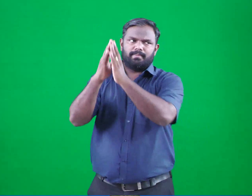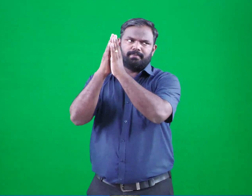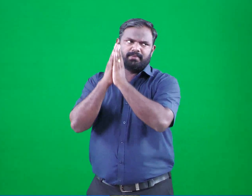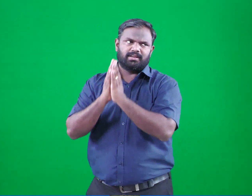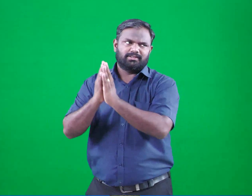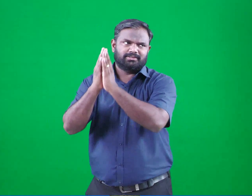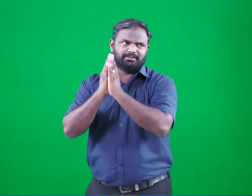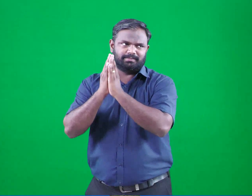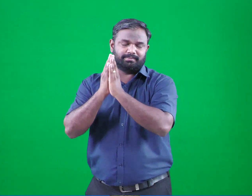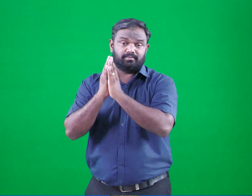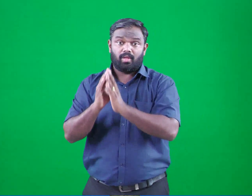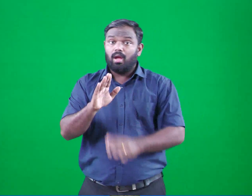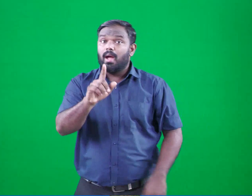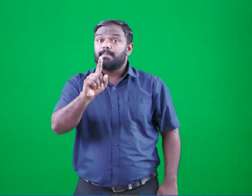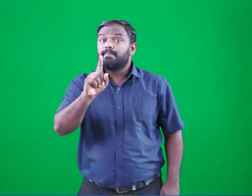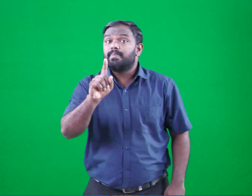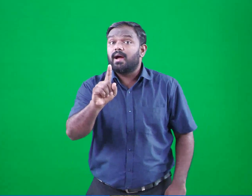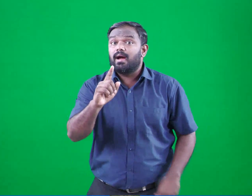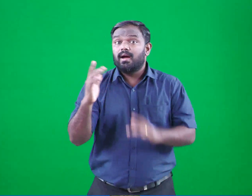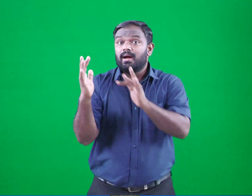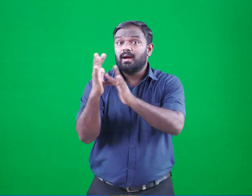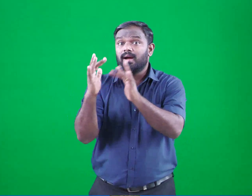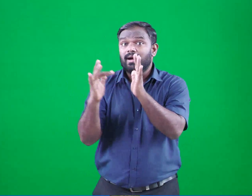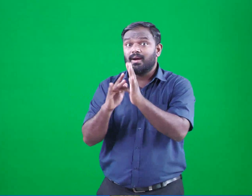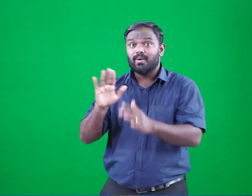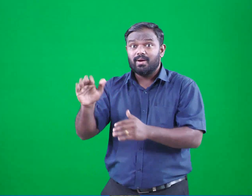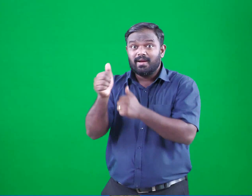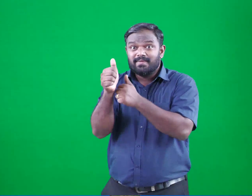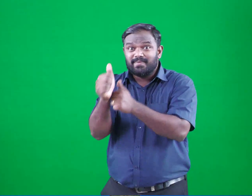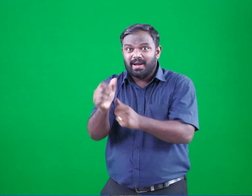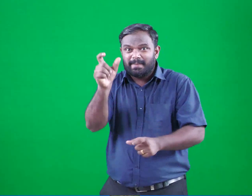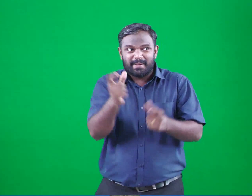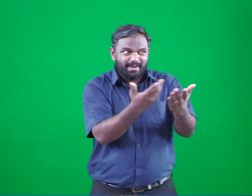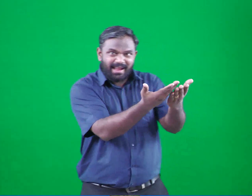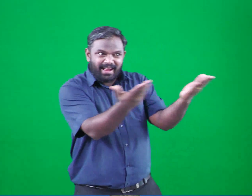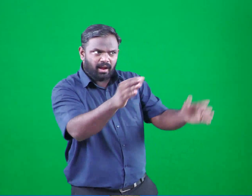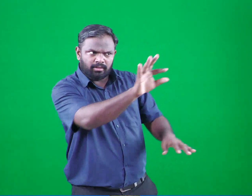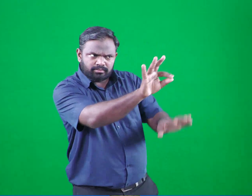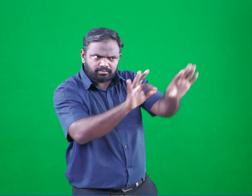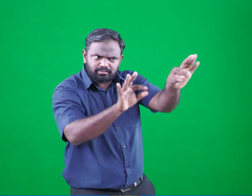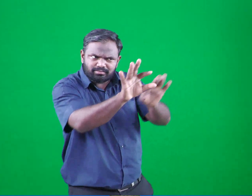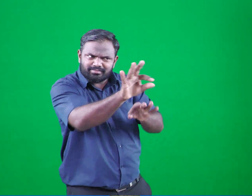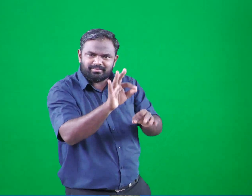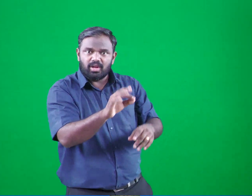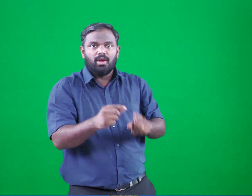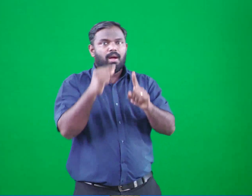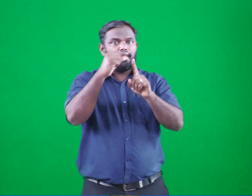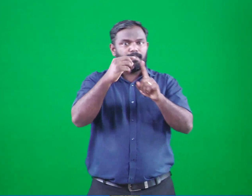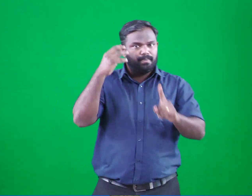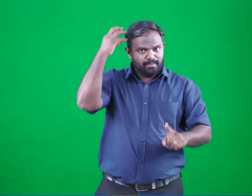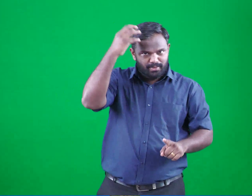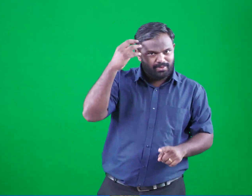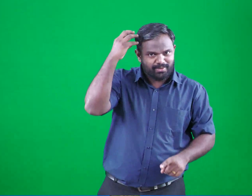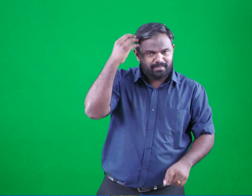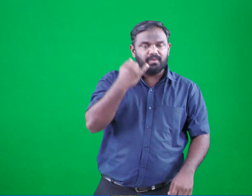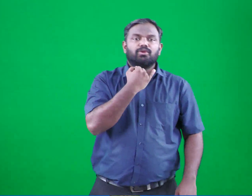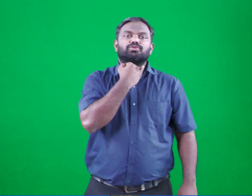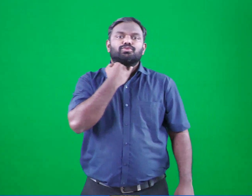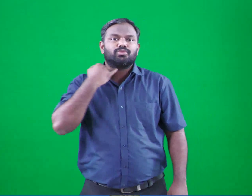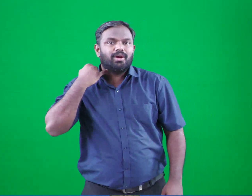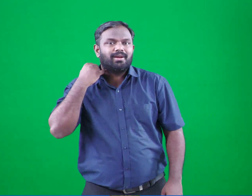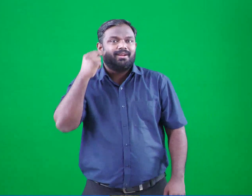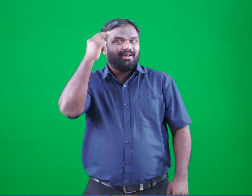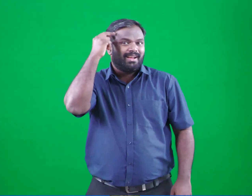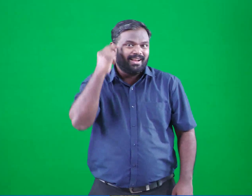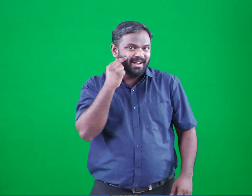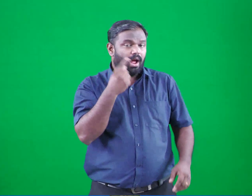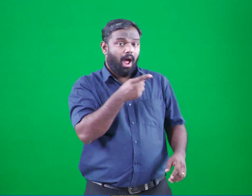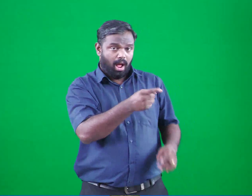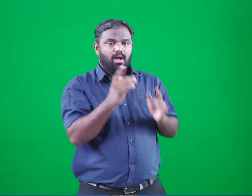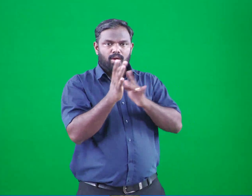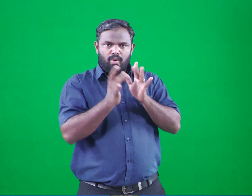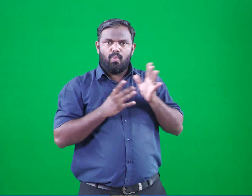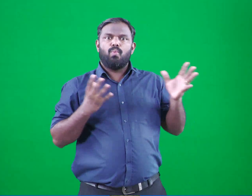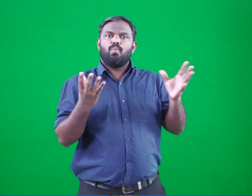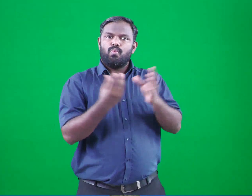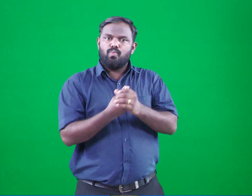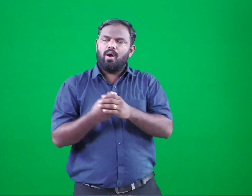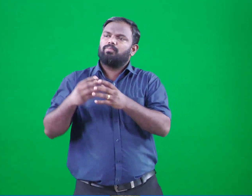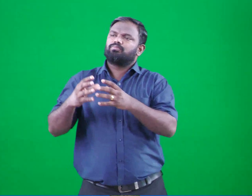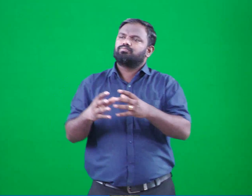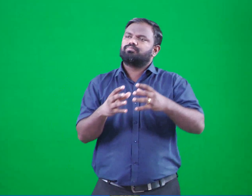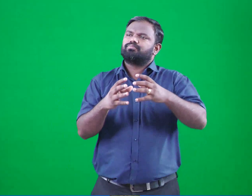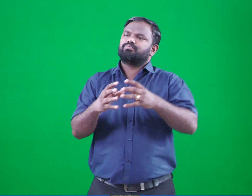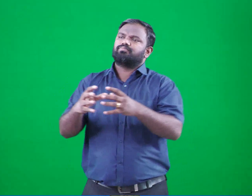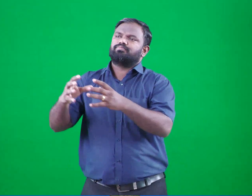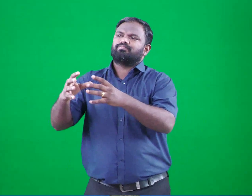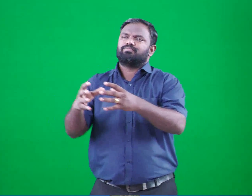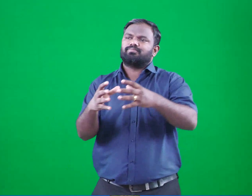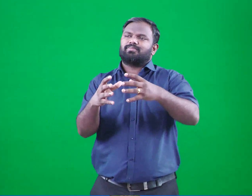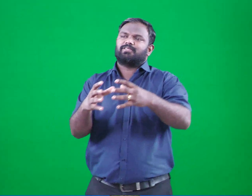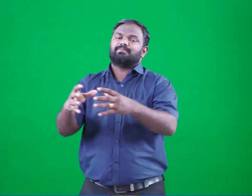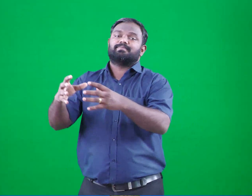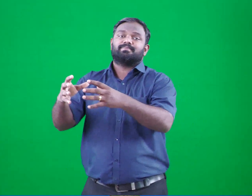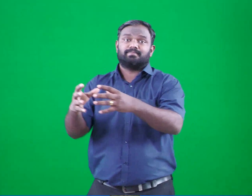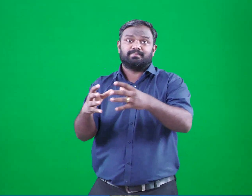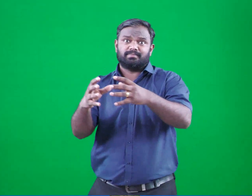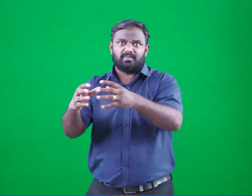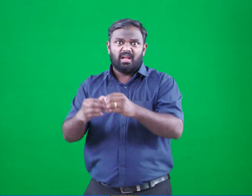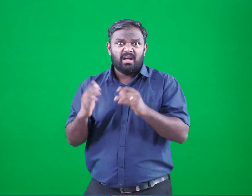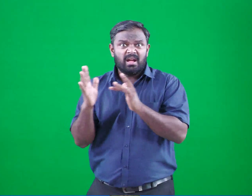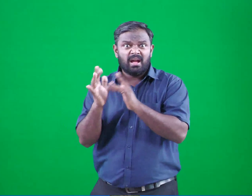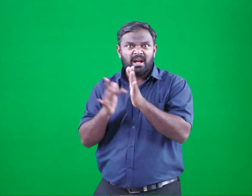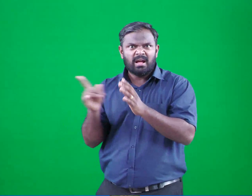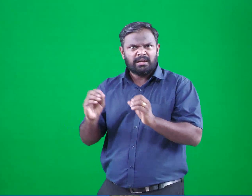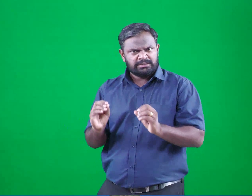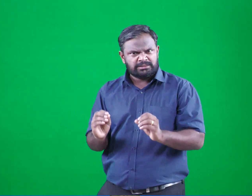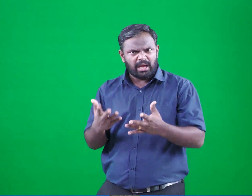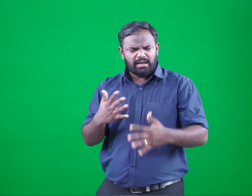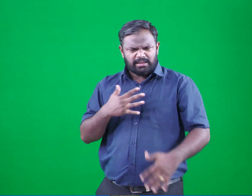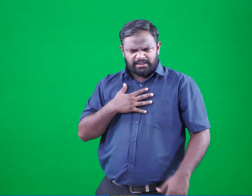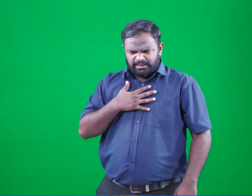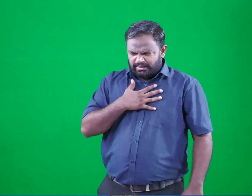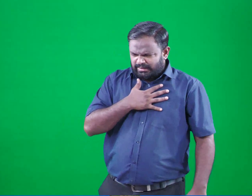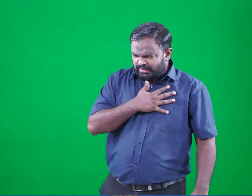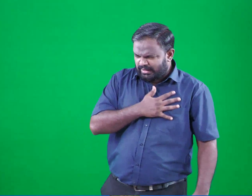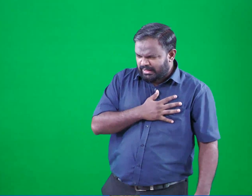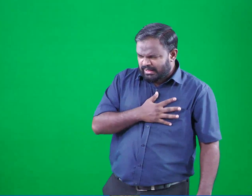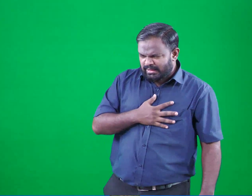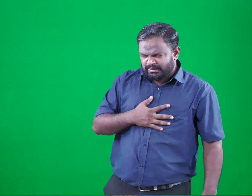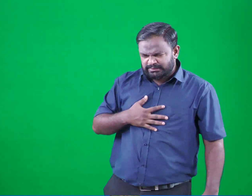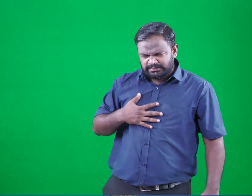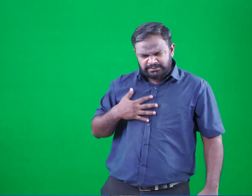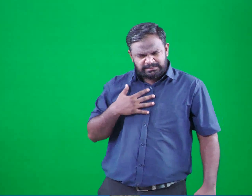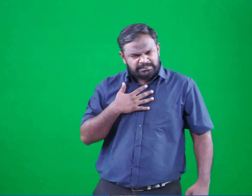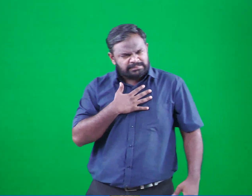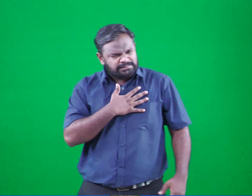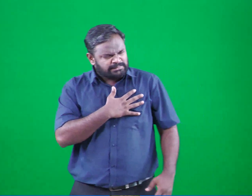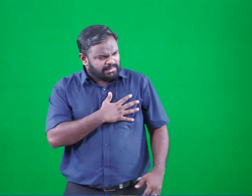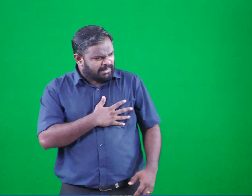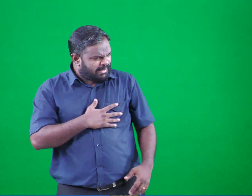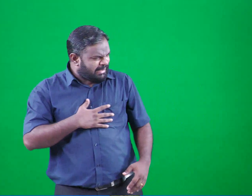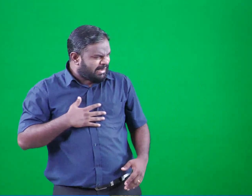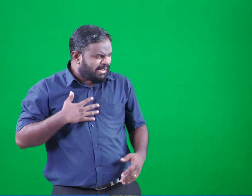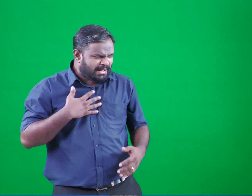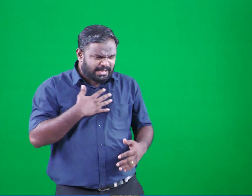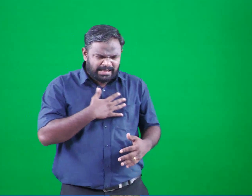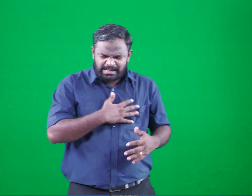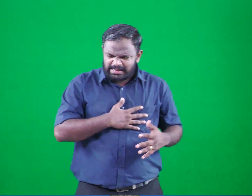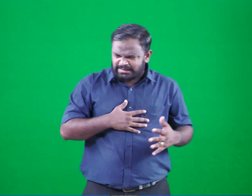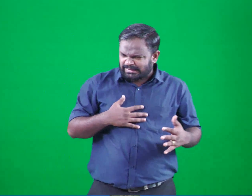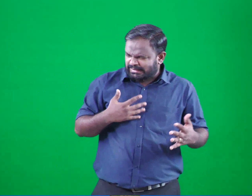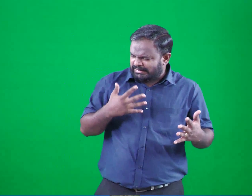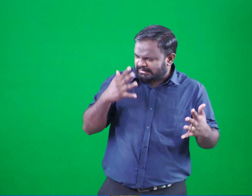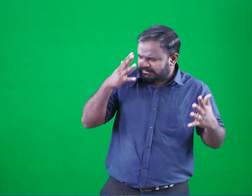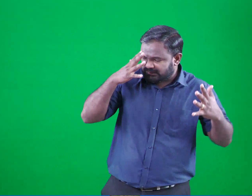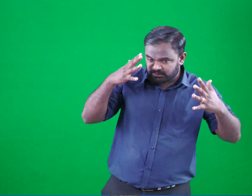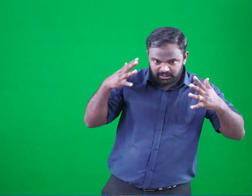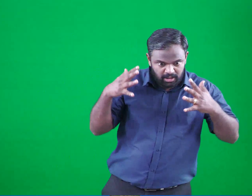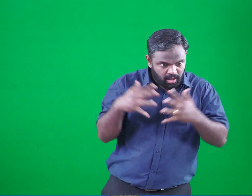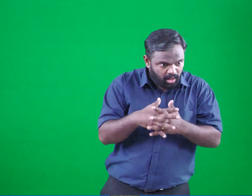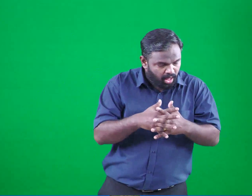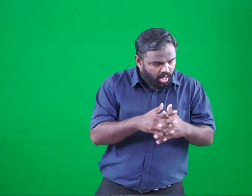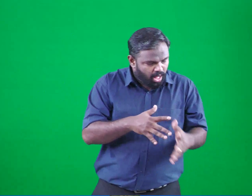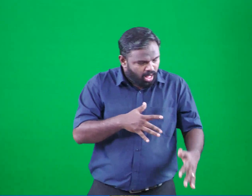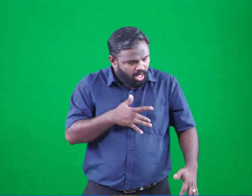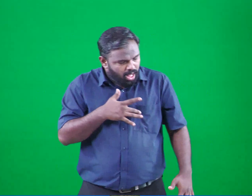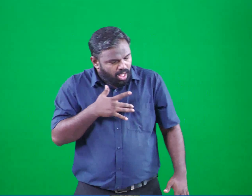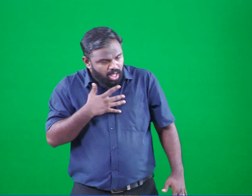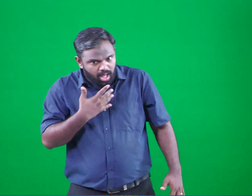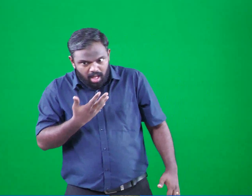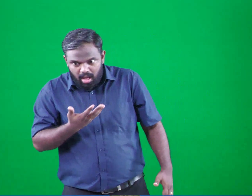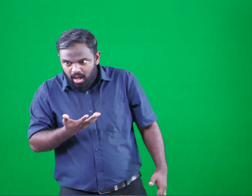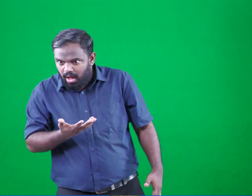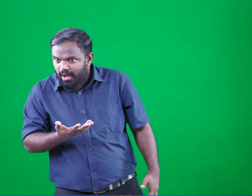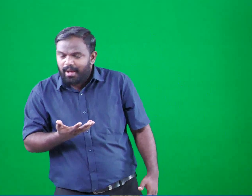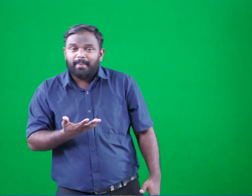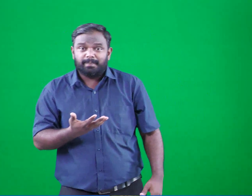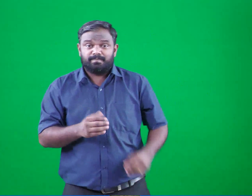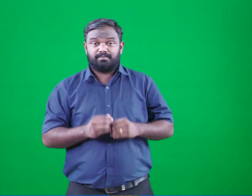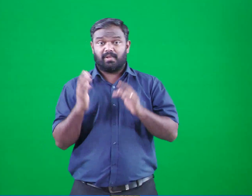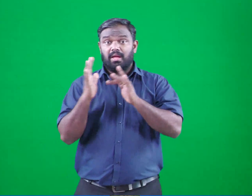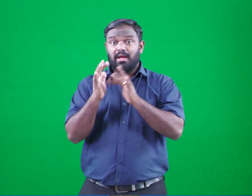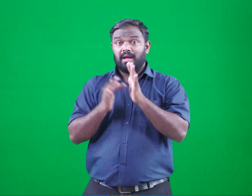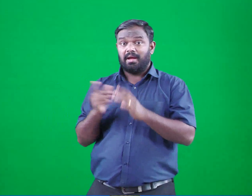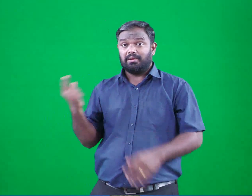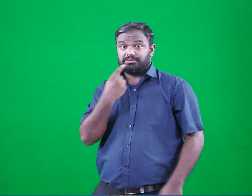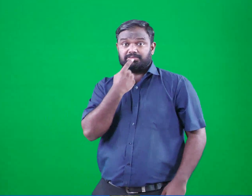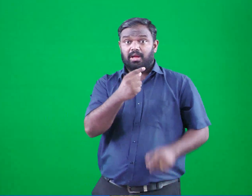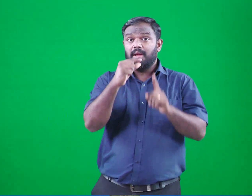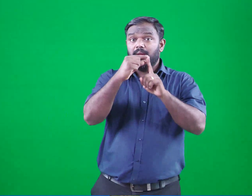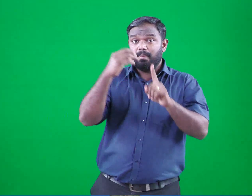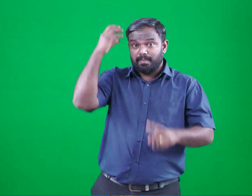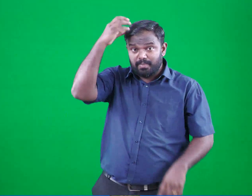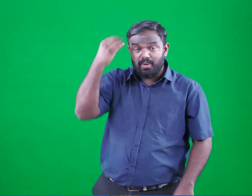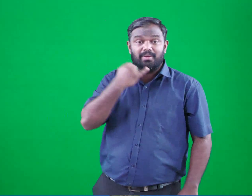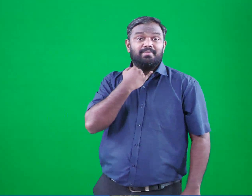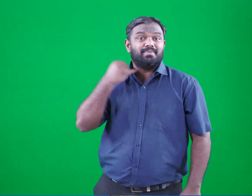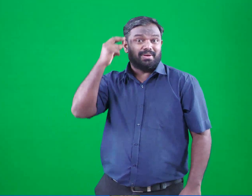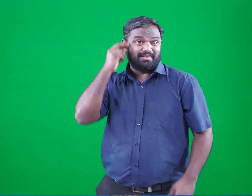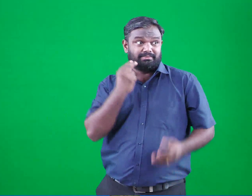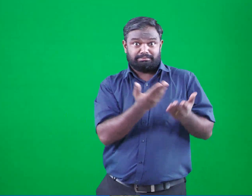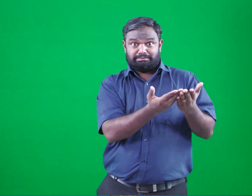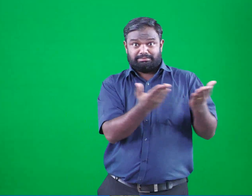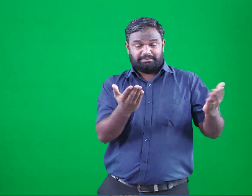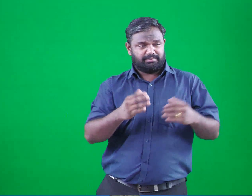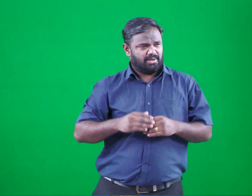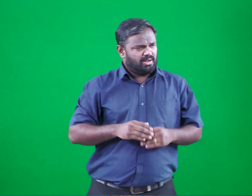He took with Him Peter, James, and John, and began to be deeply troubled and distressed.